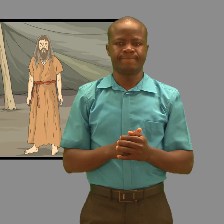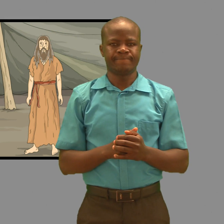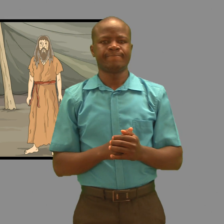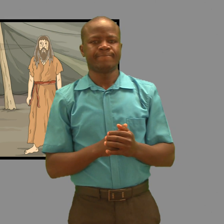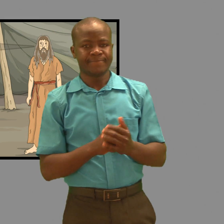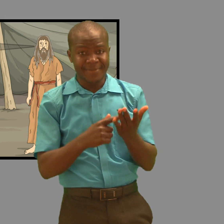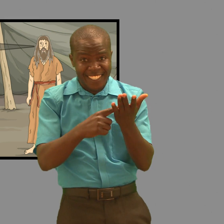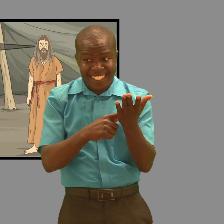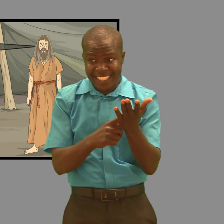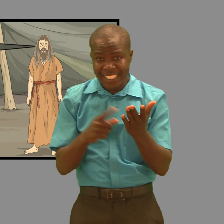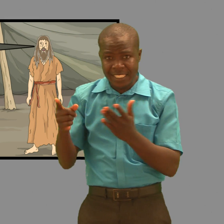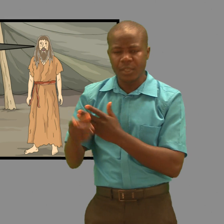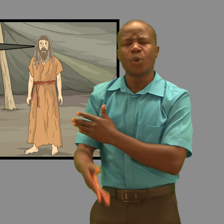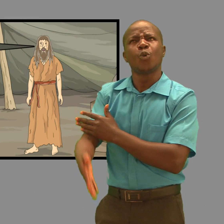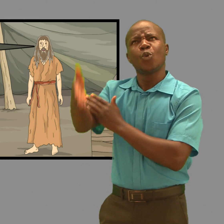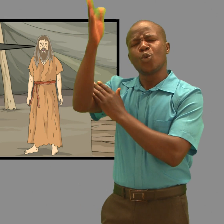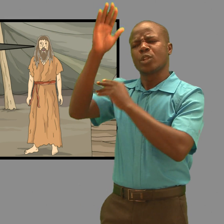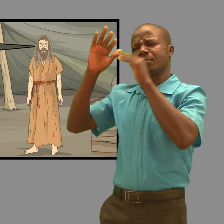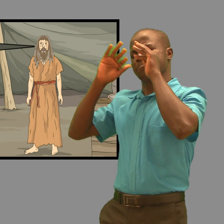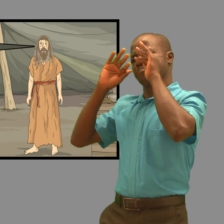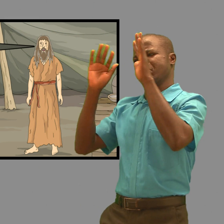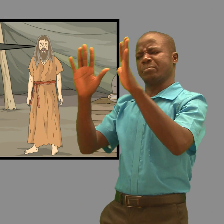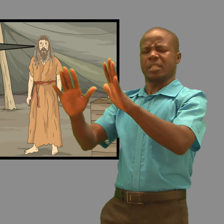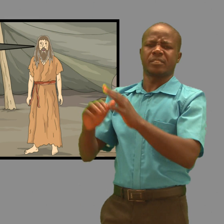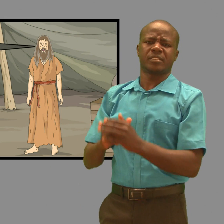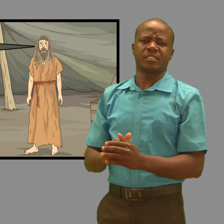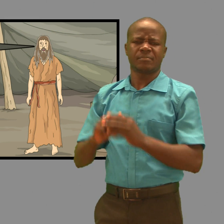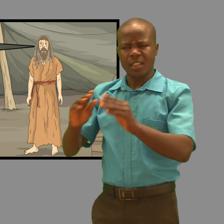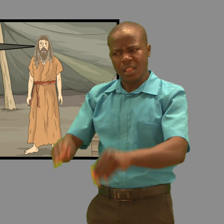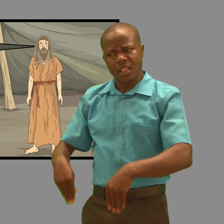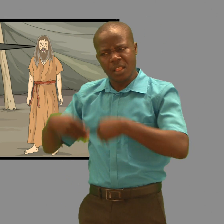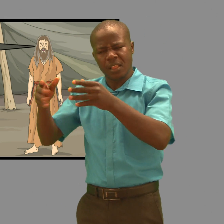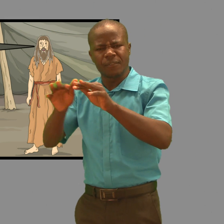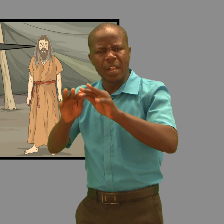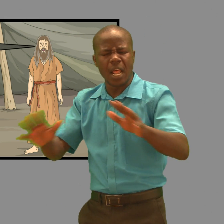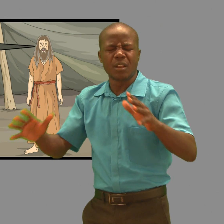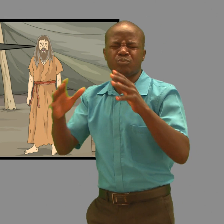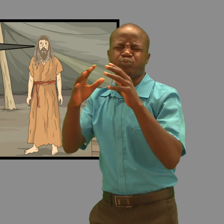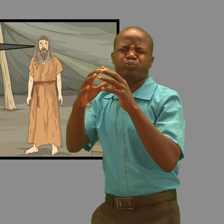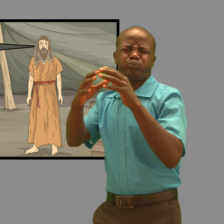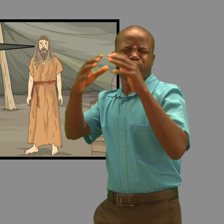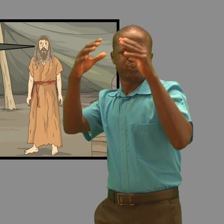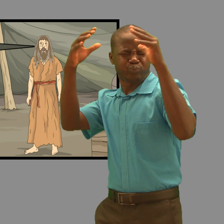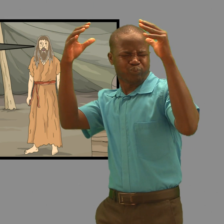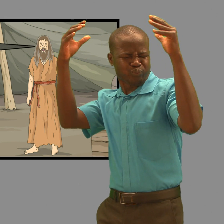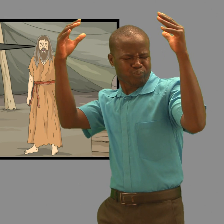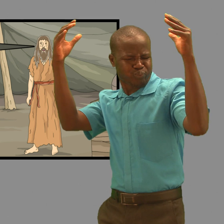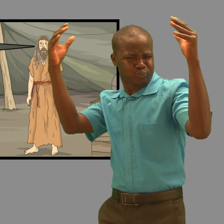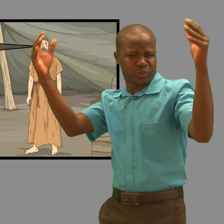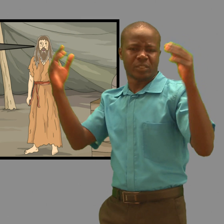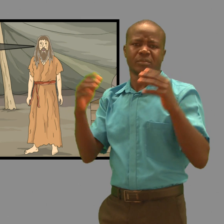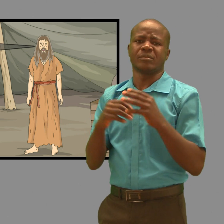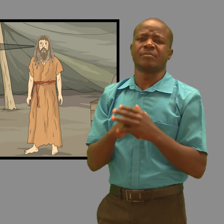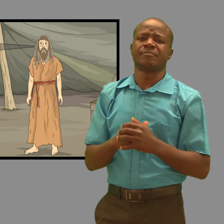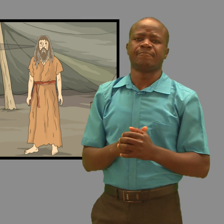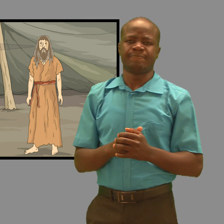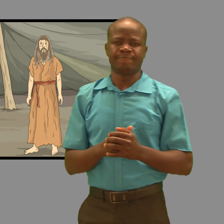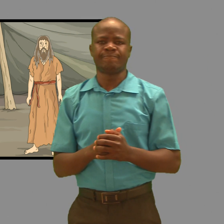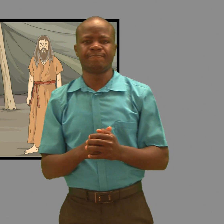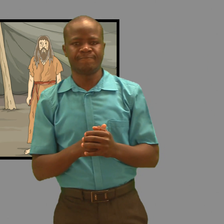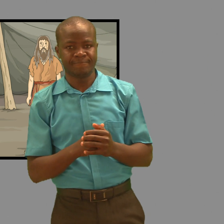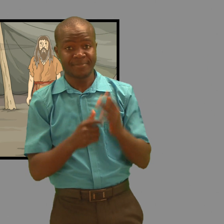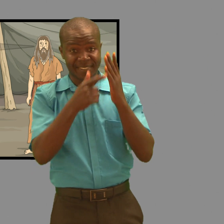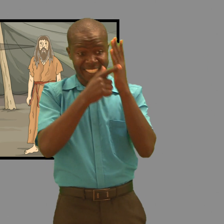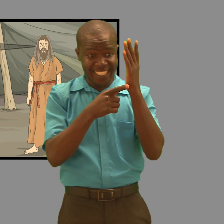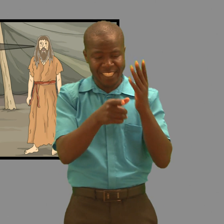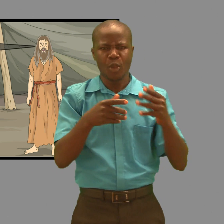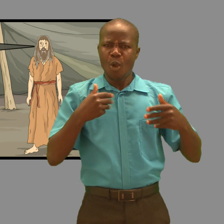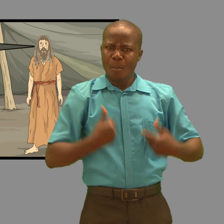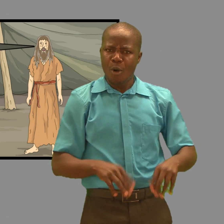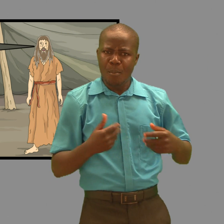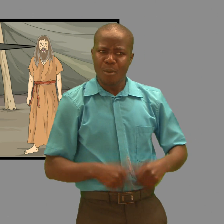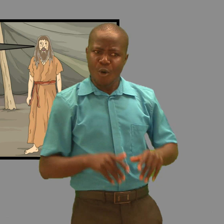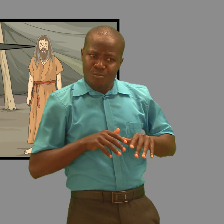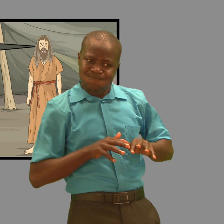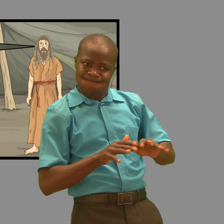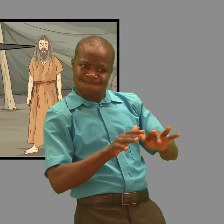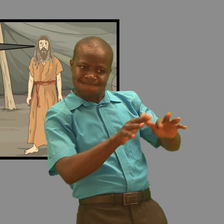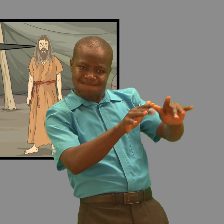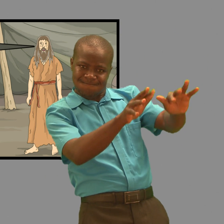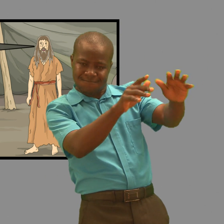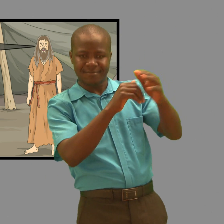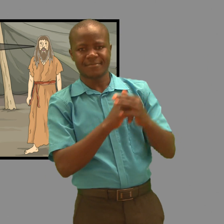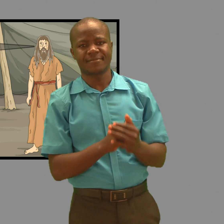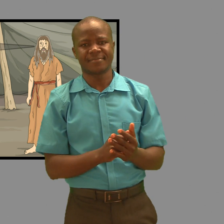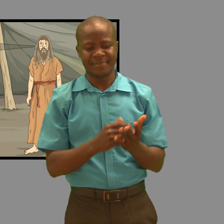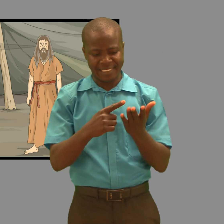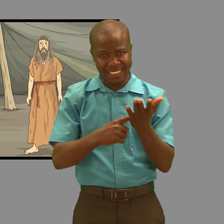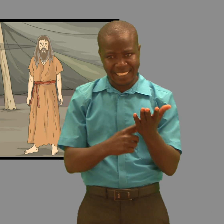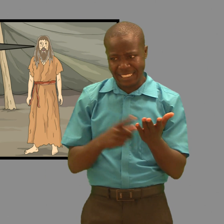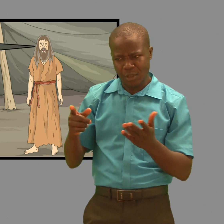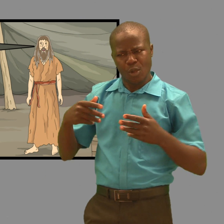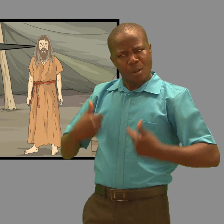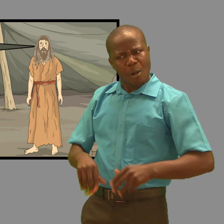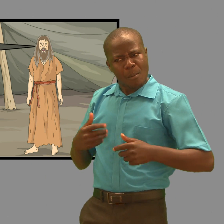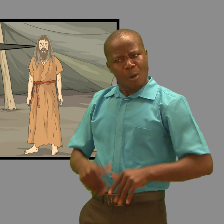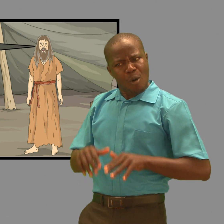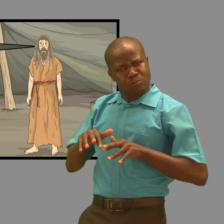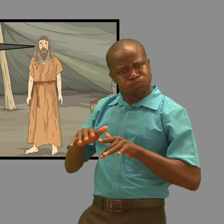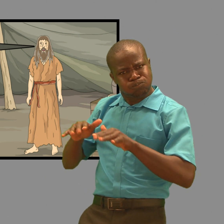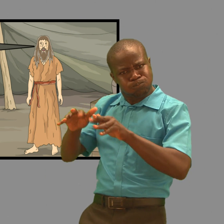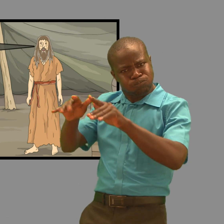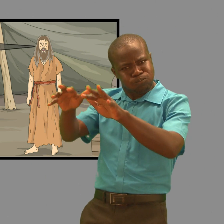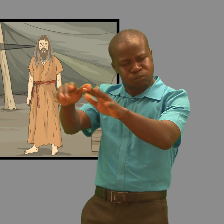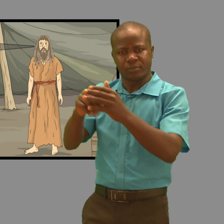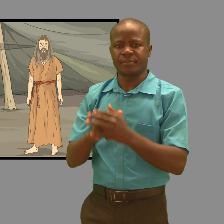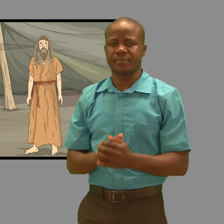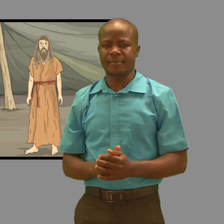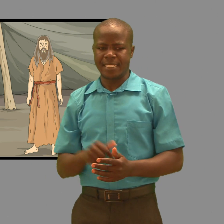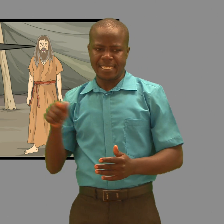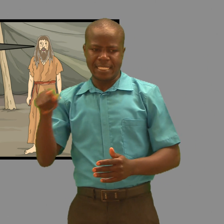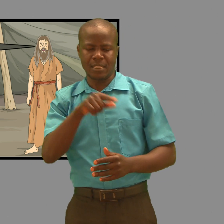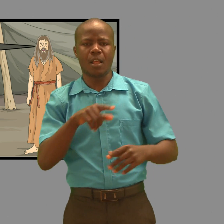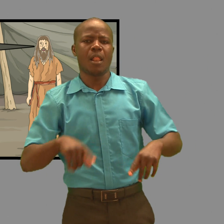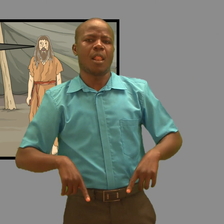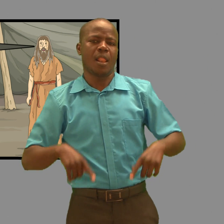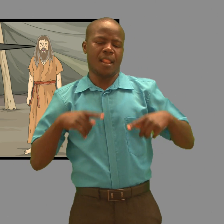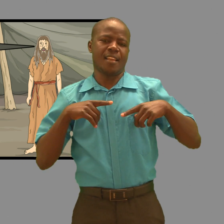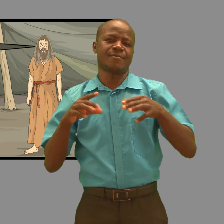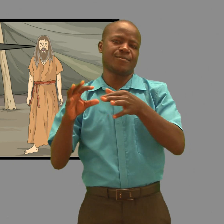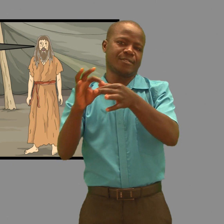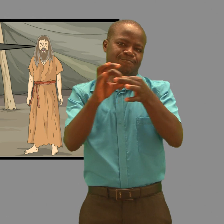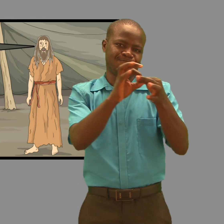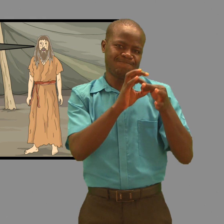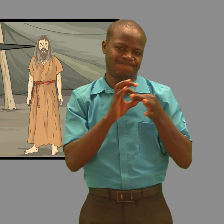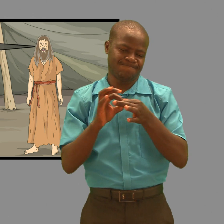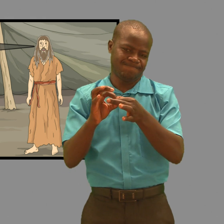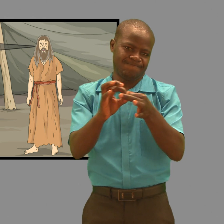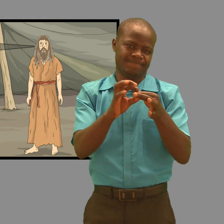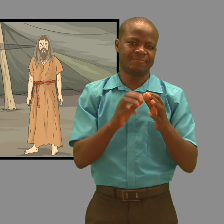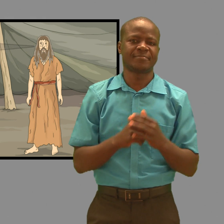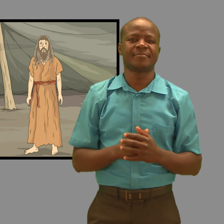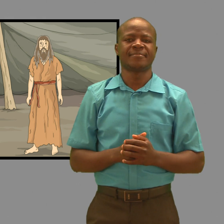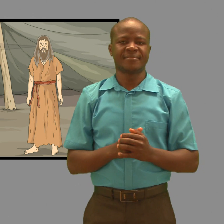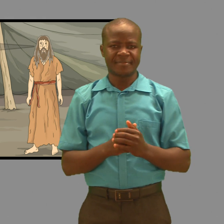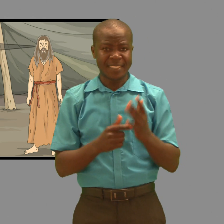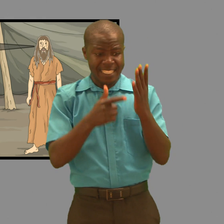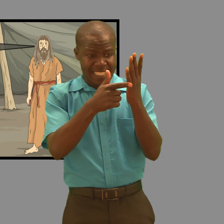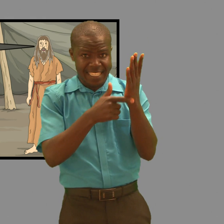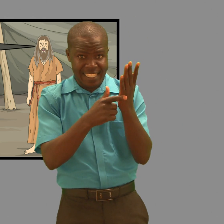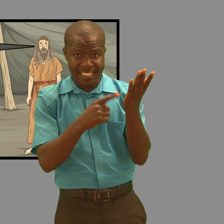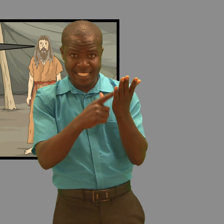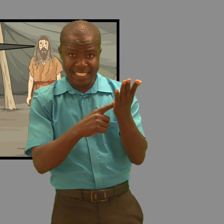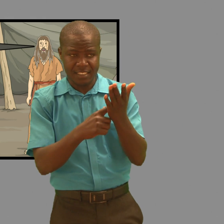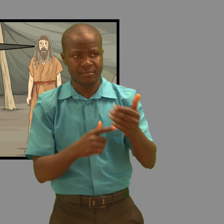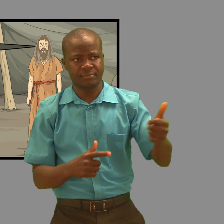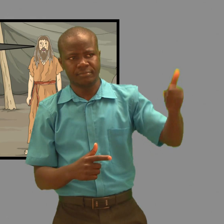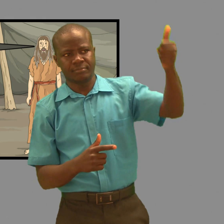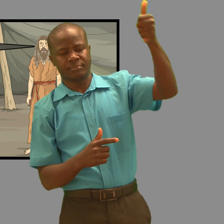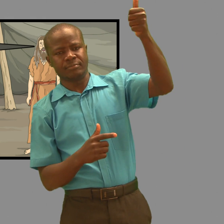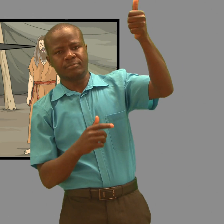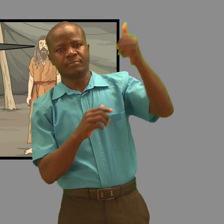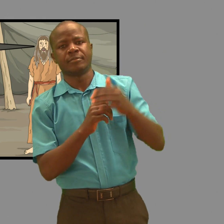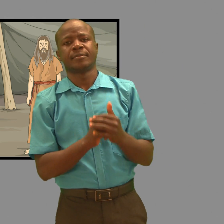May Canaan be the servant of Shem. May God expand the territory of Japheth;